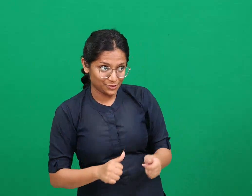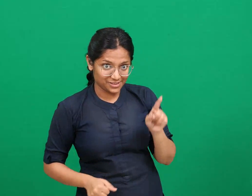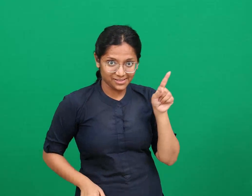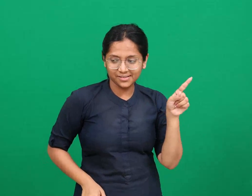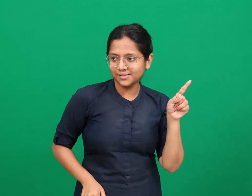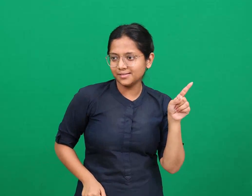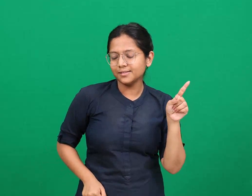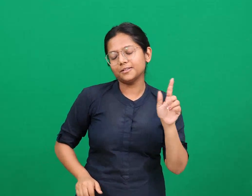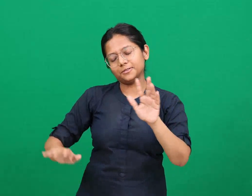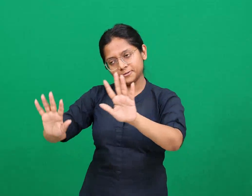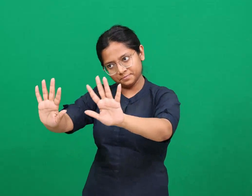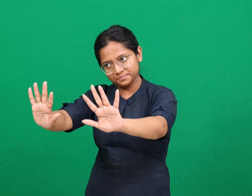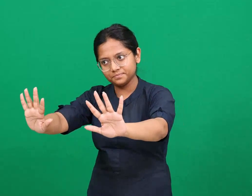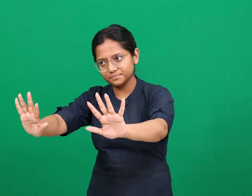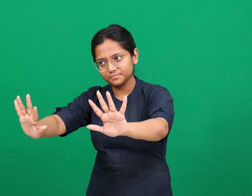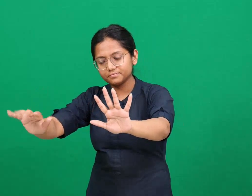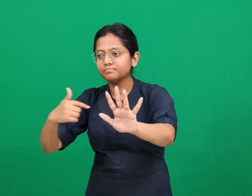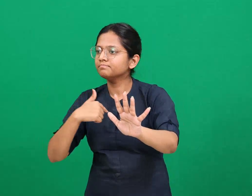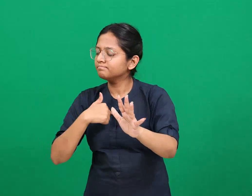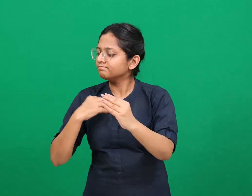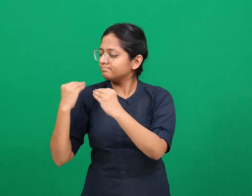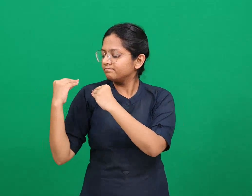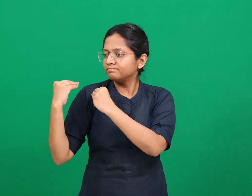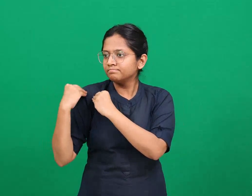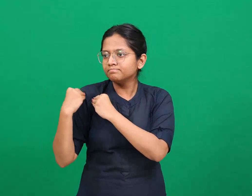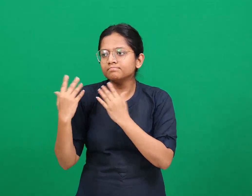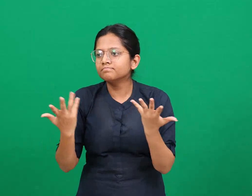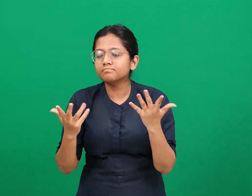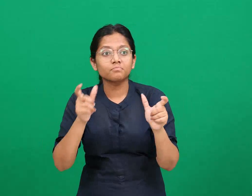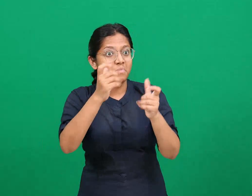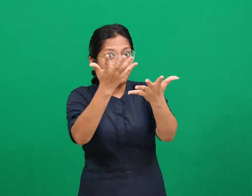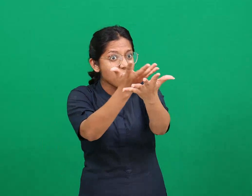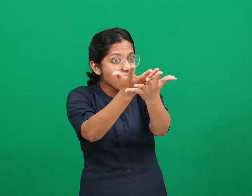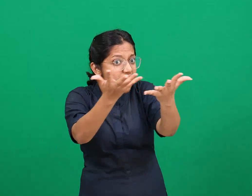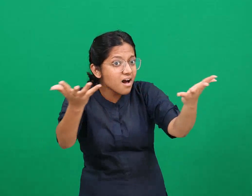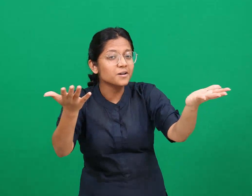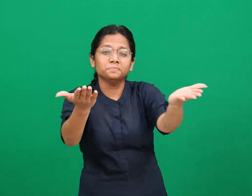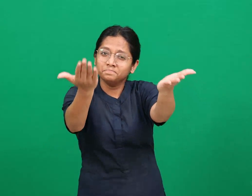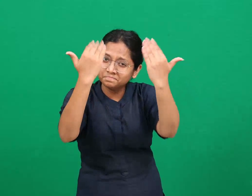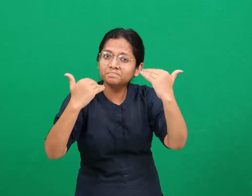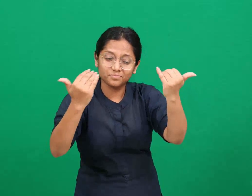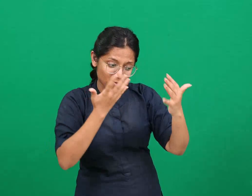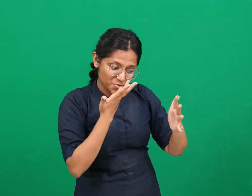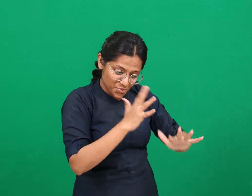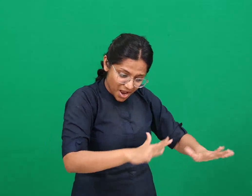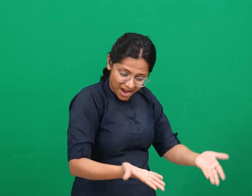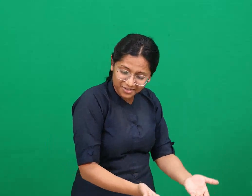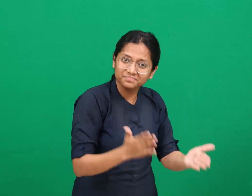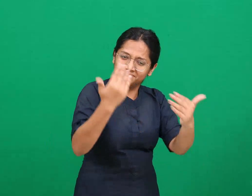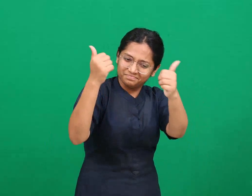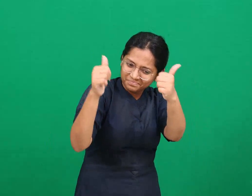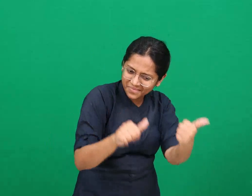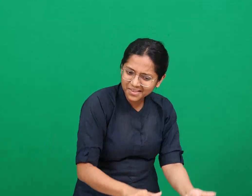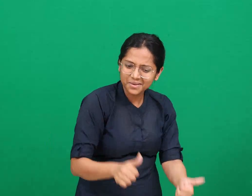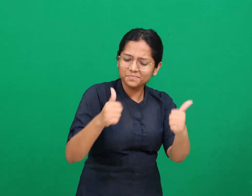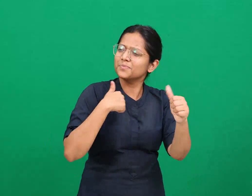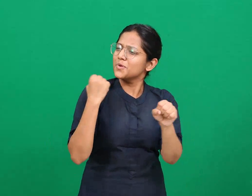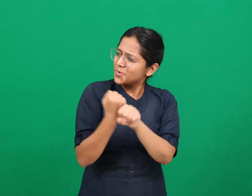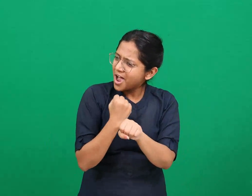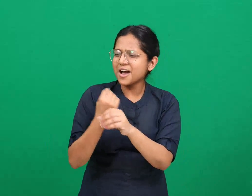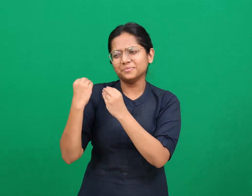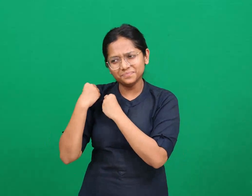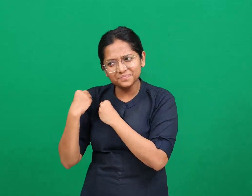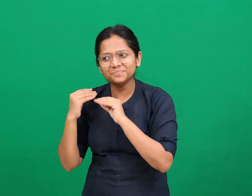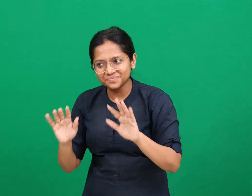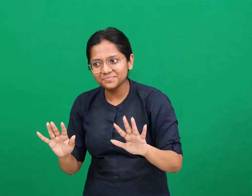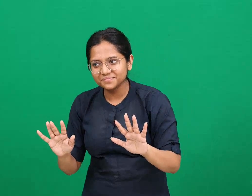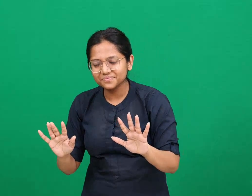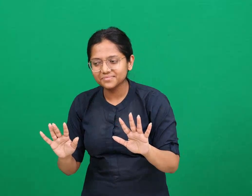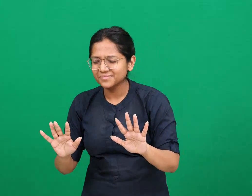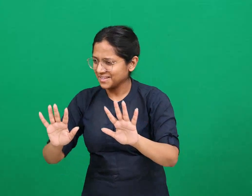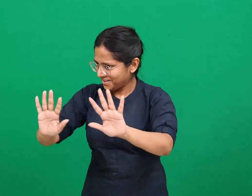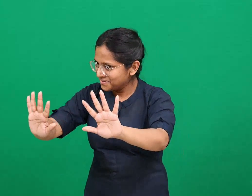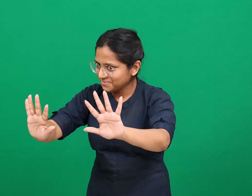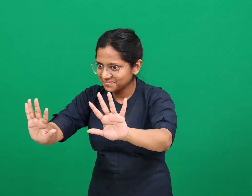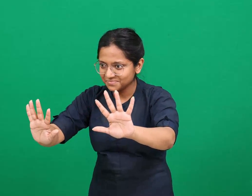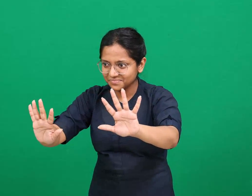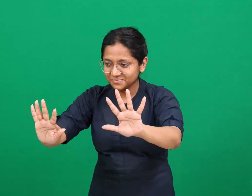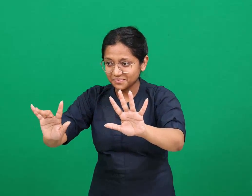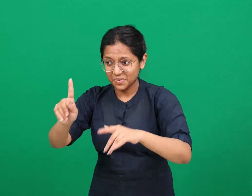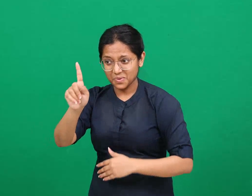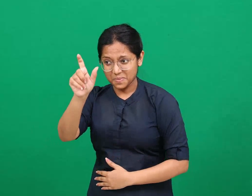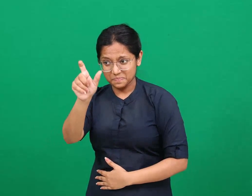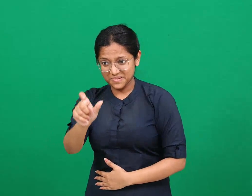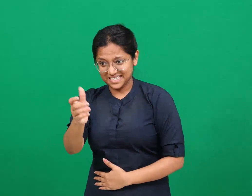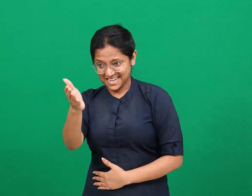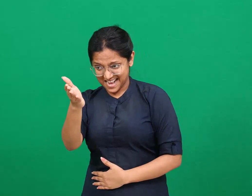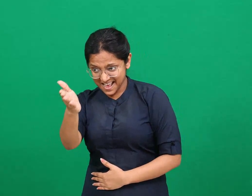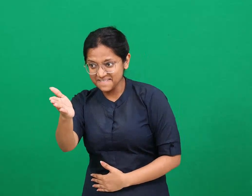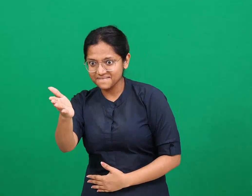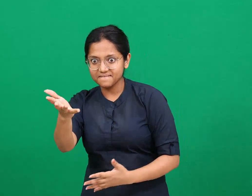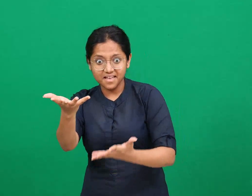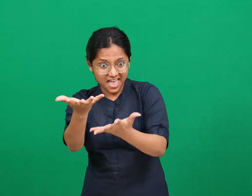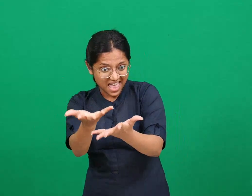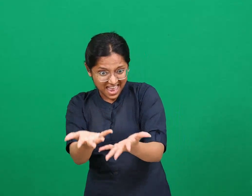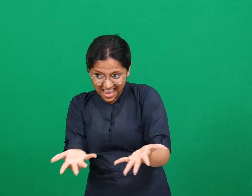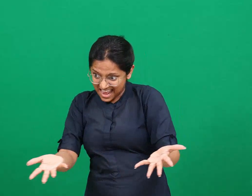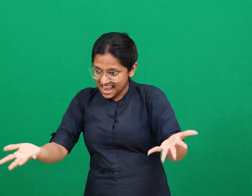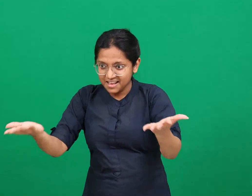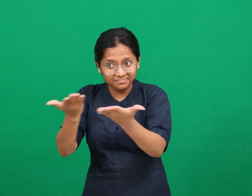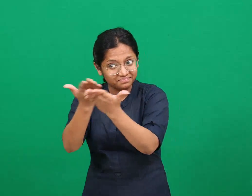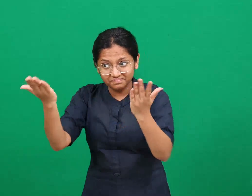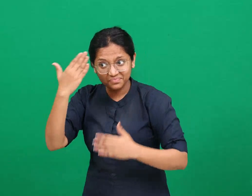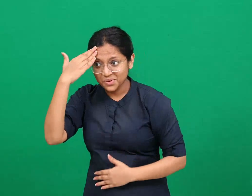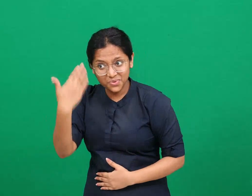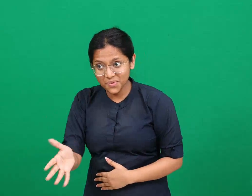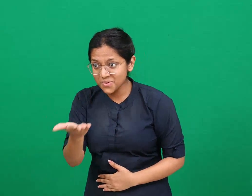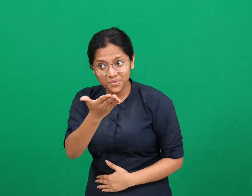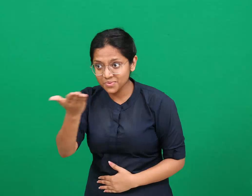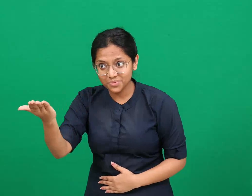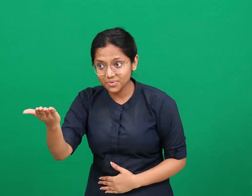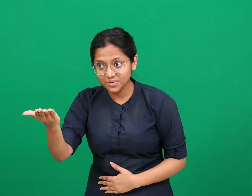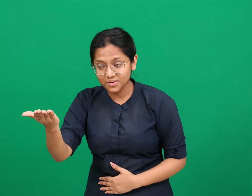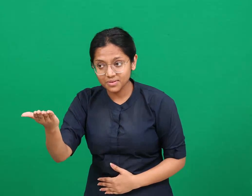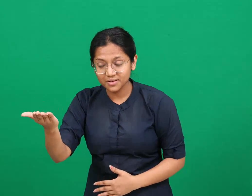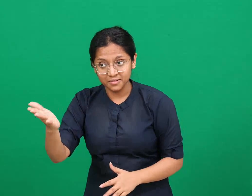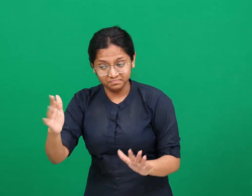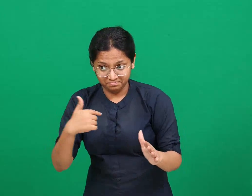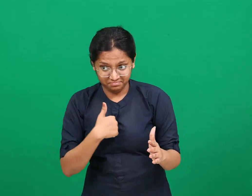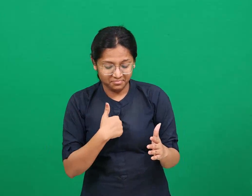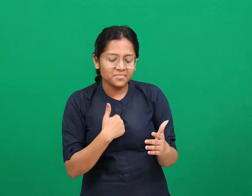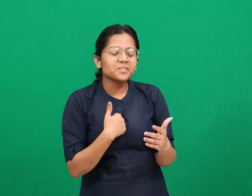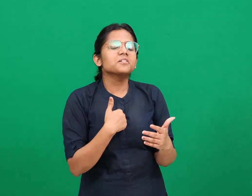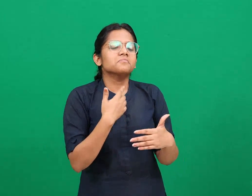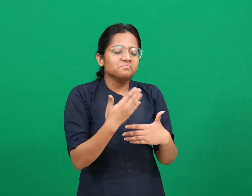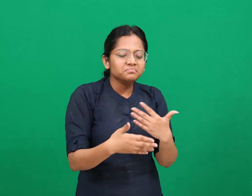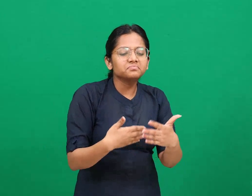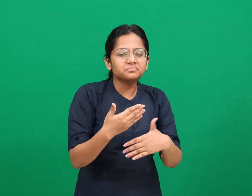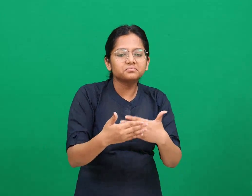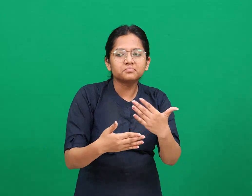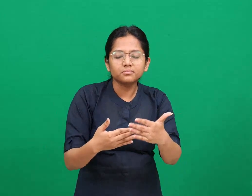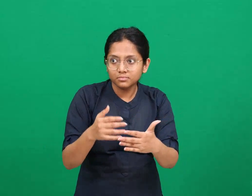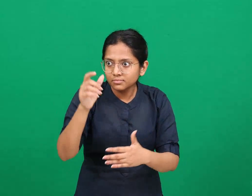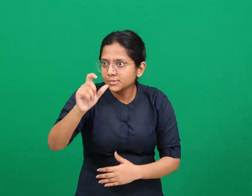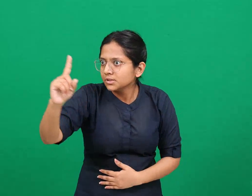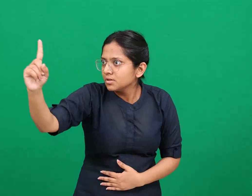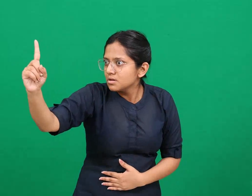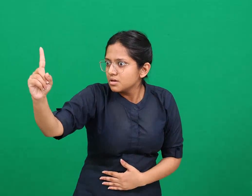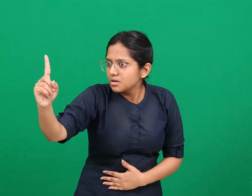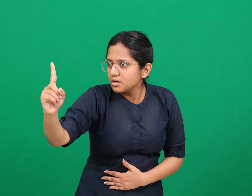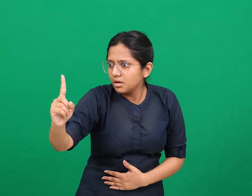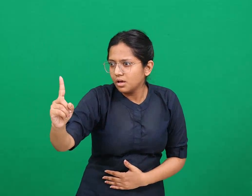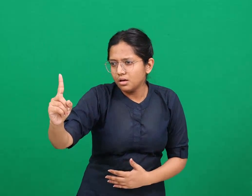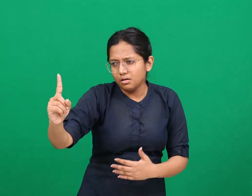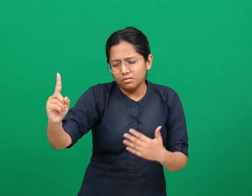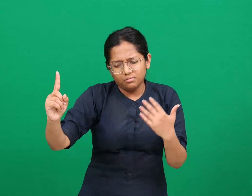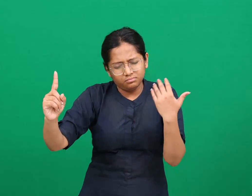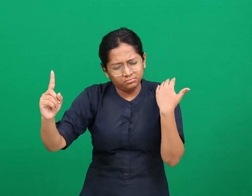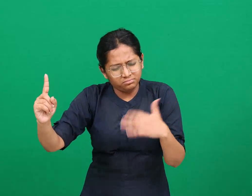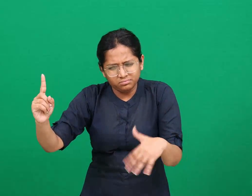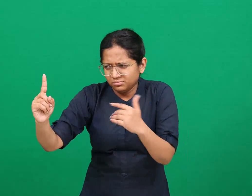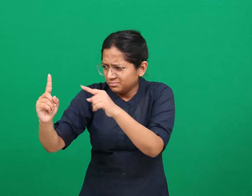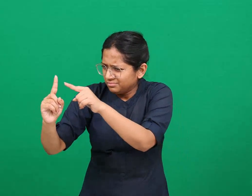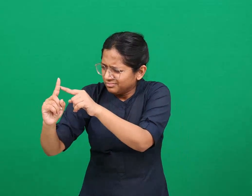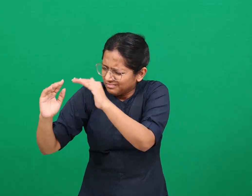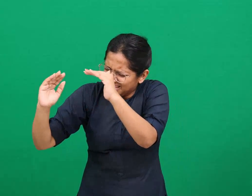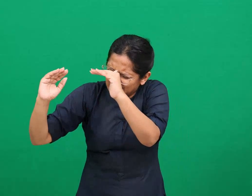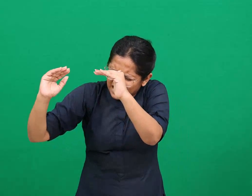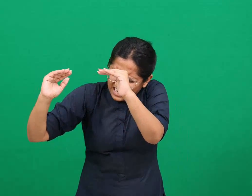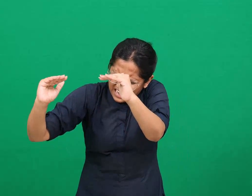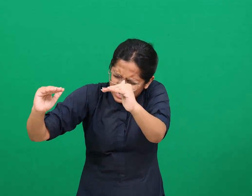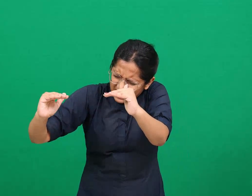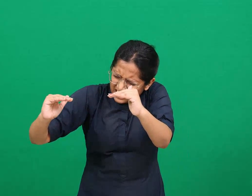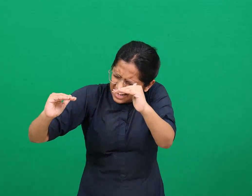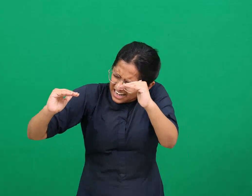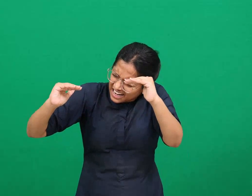"I baptize with water," John replied, "but among you stands One you do not know.